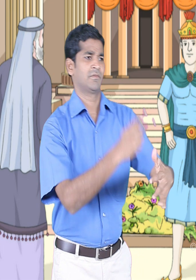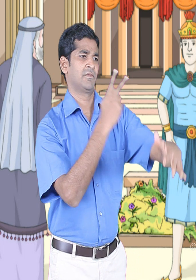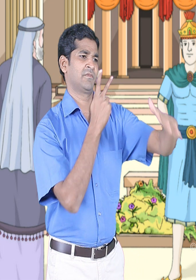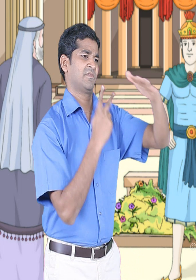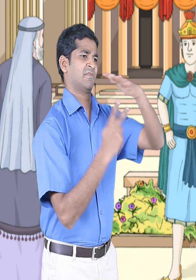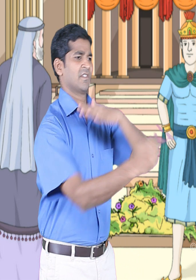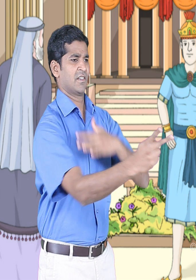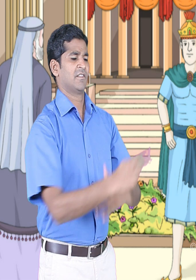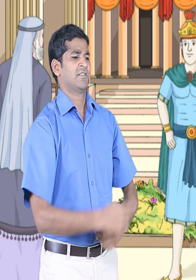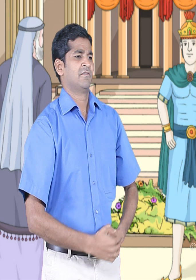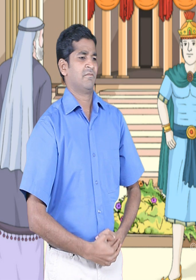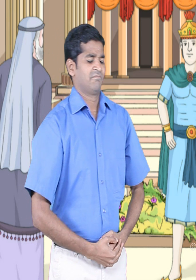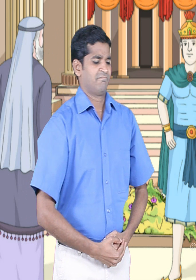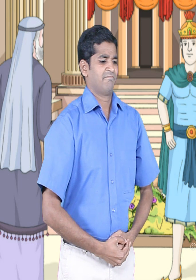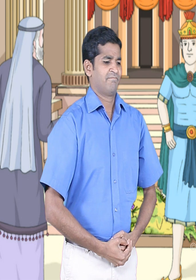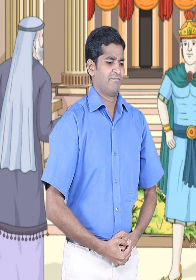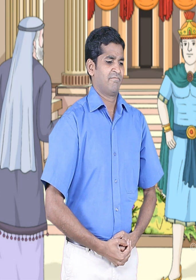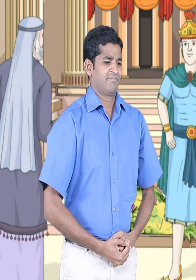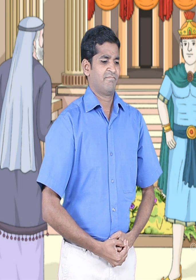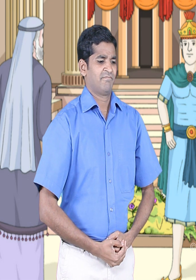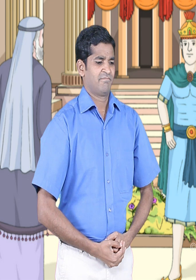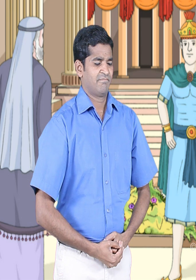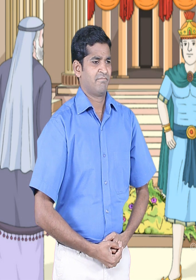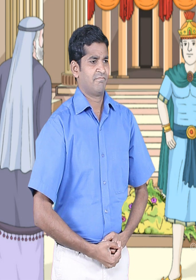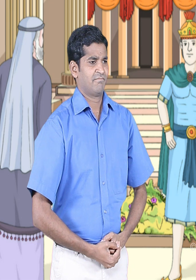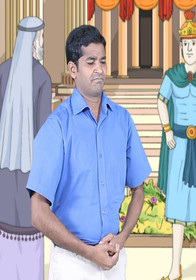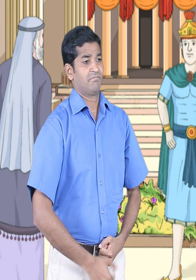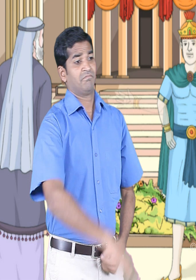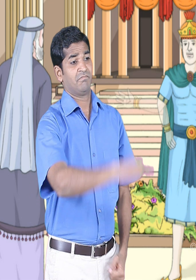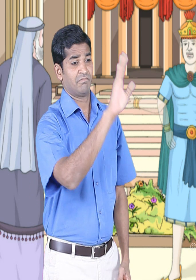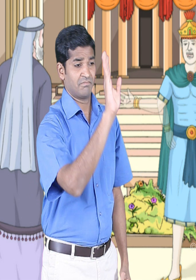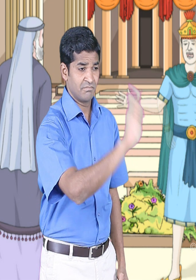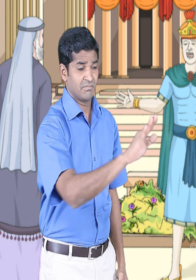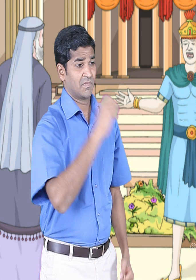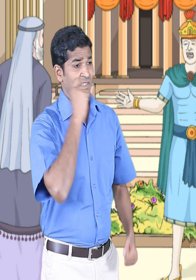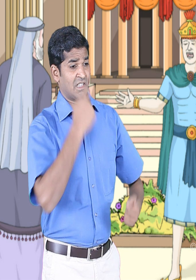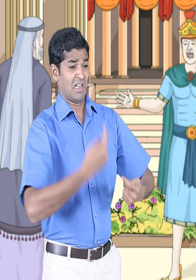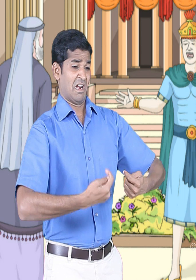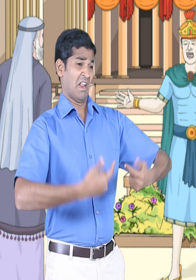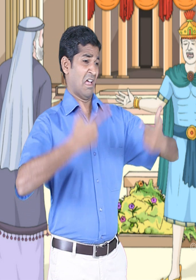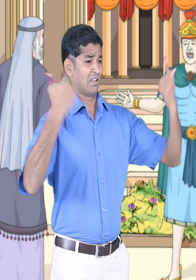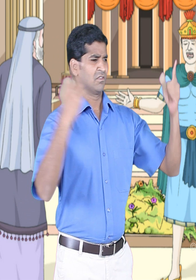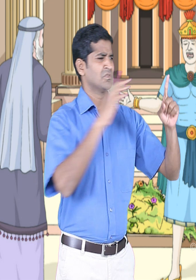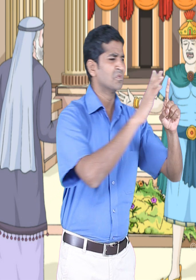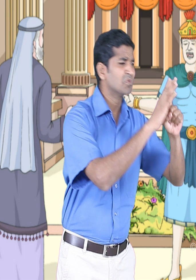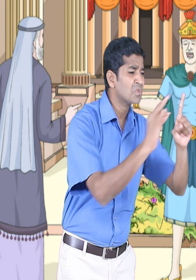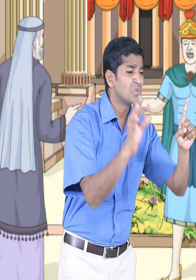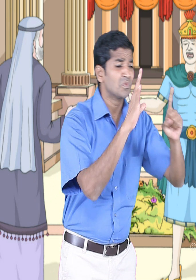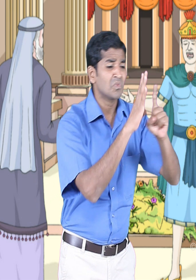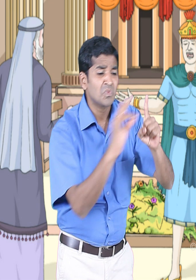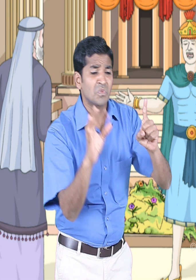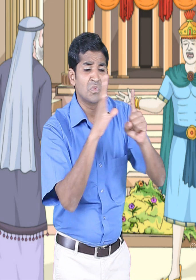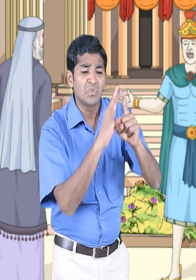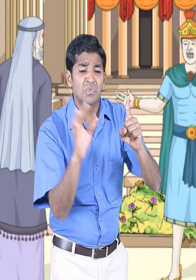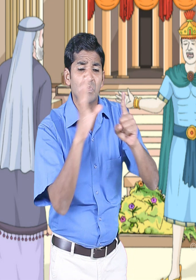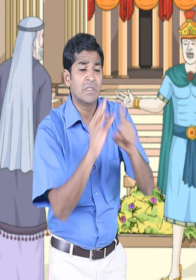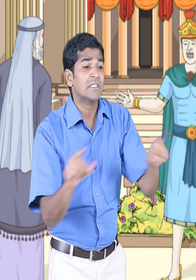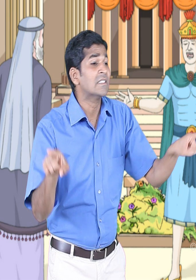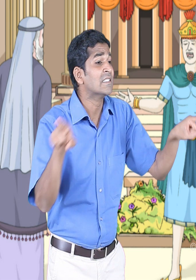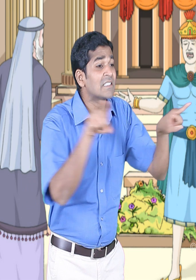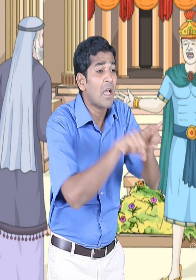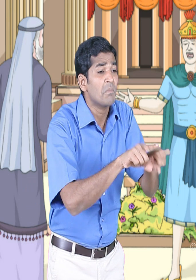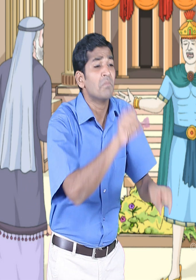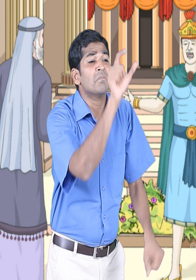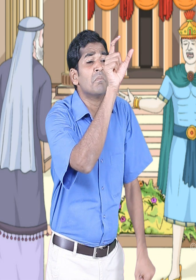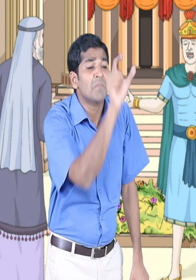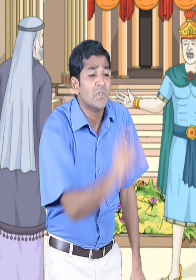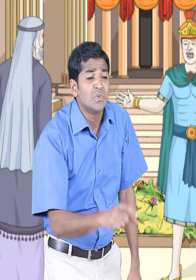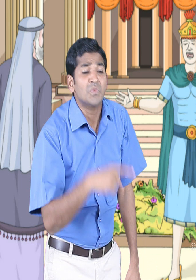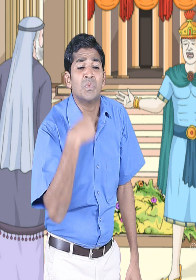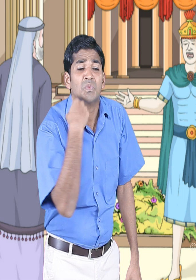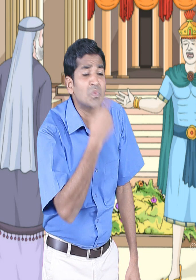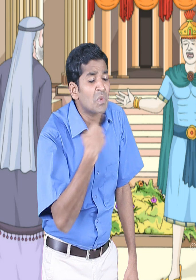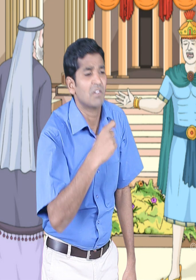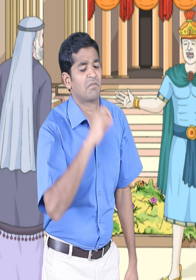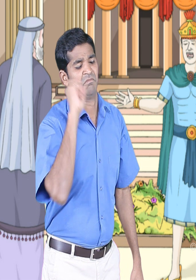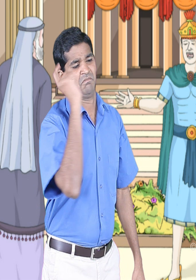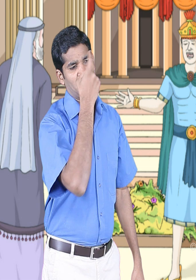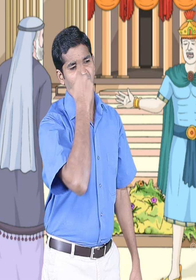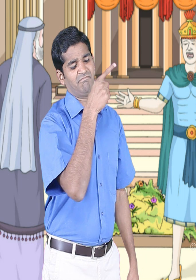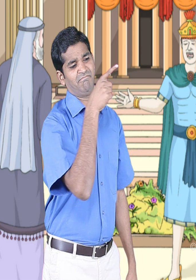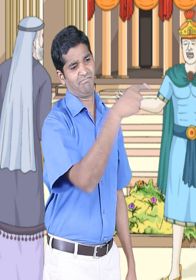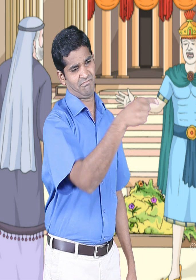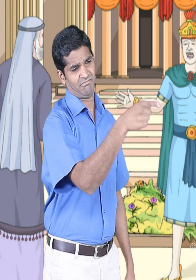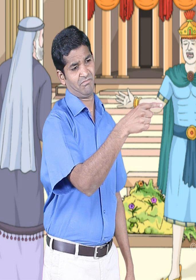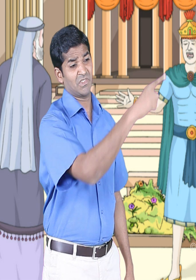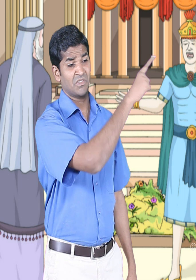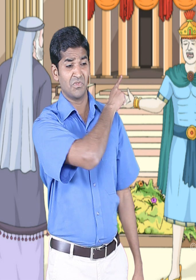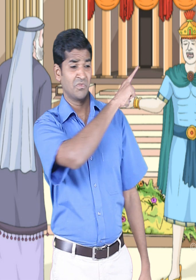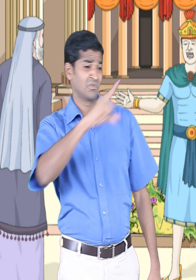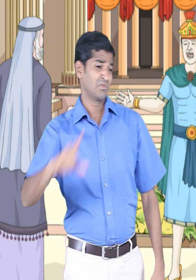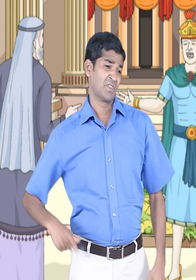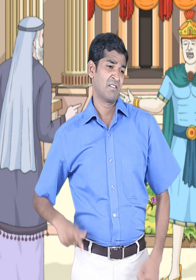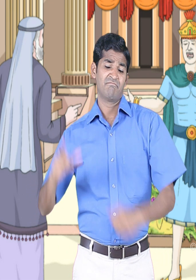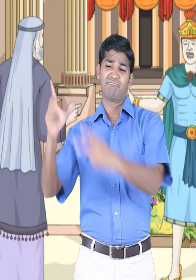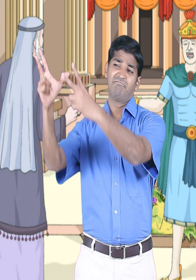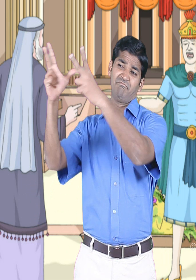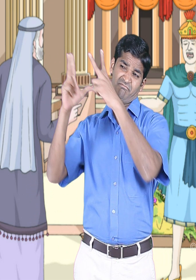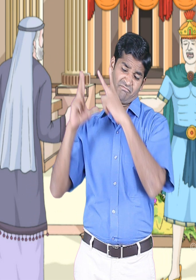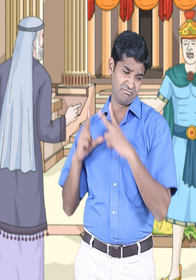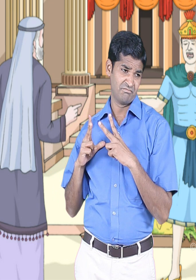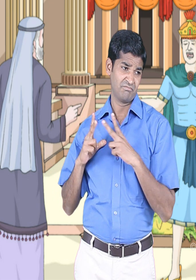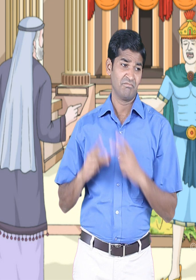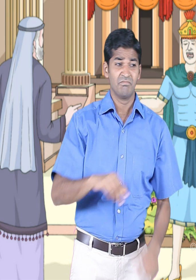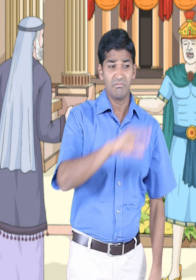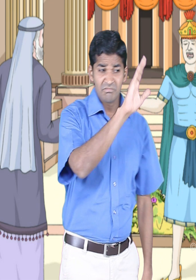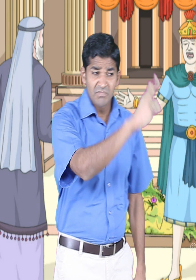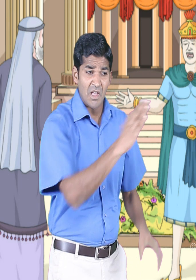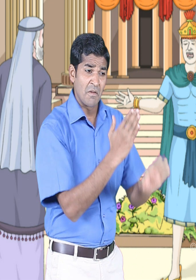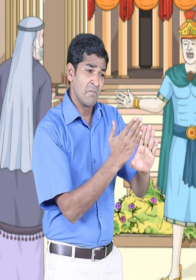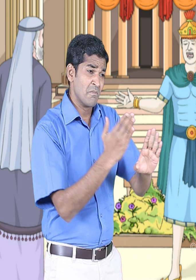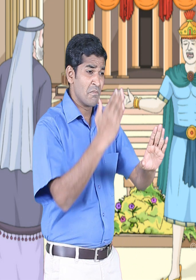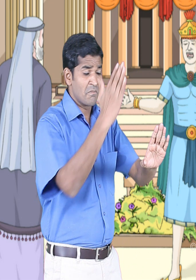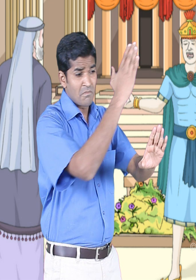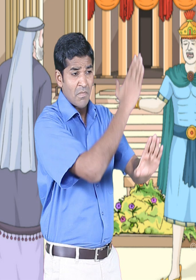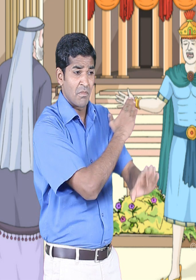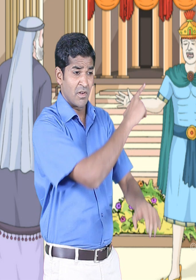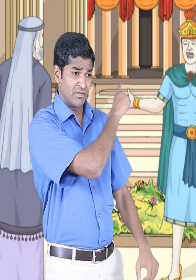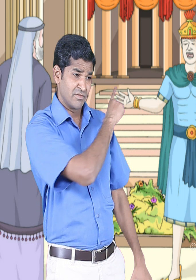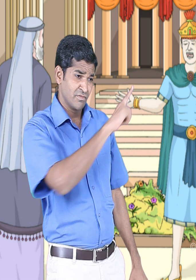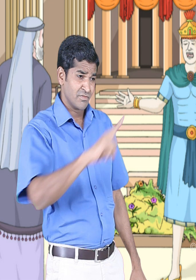Then Nathan said to David, “You are that man!